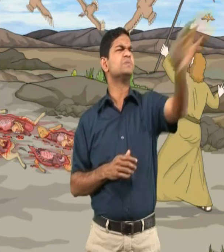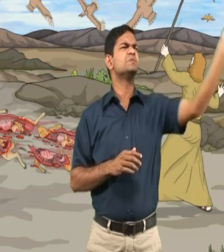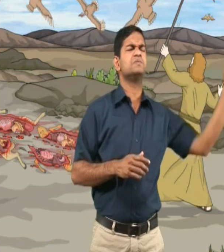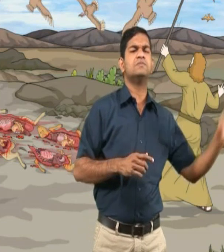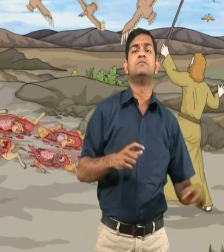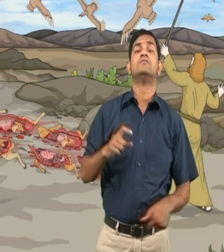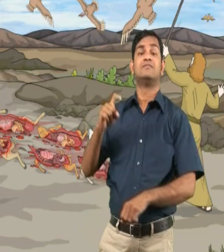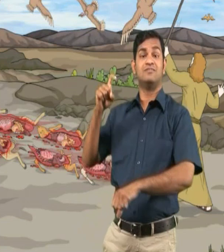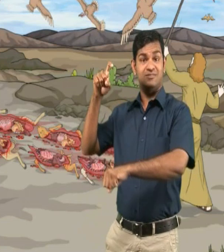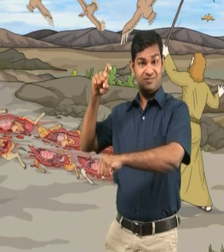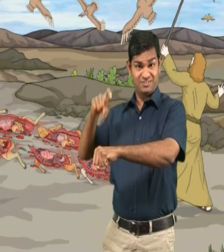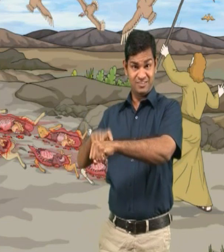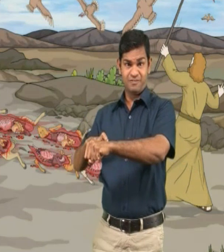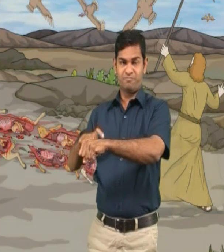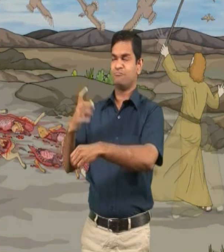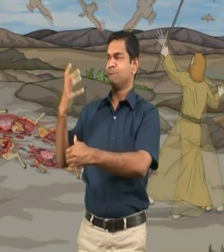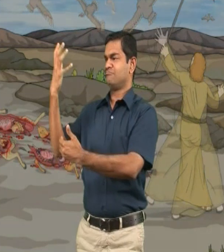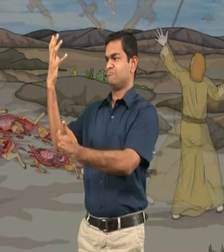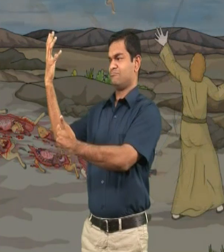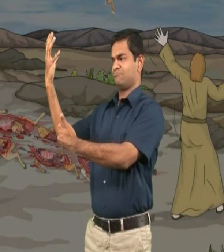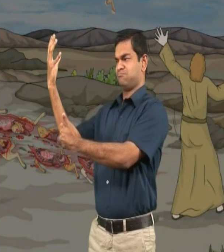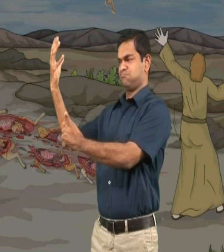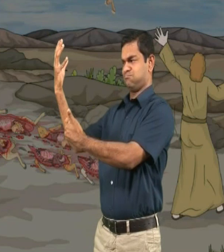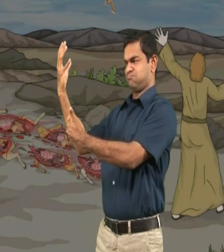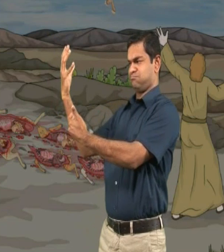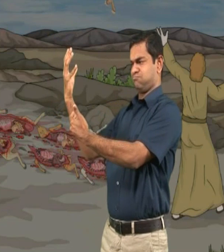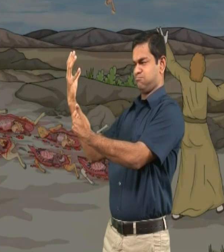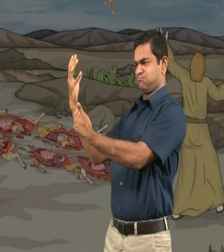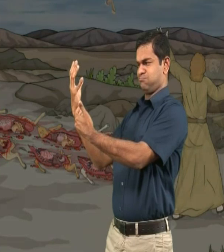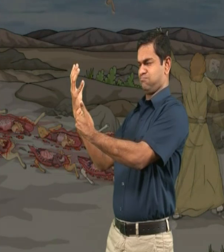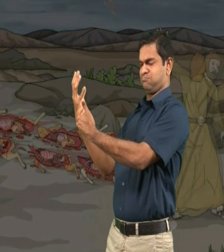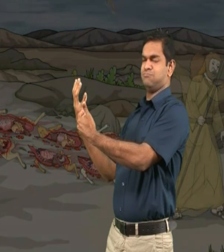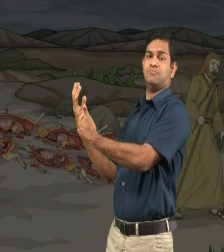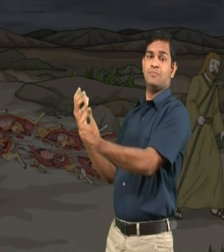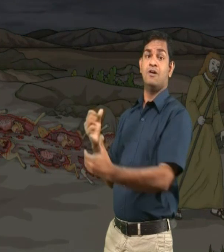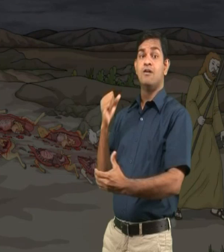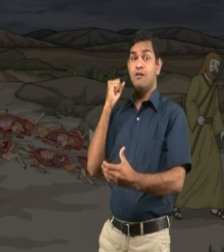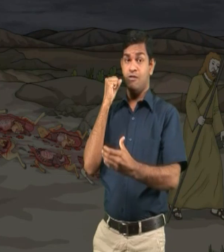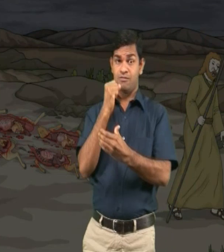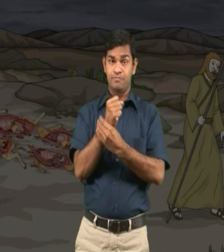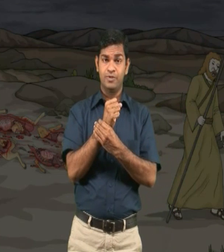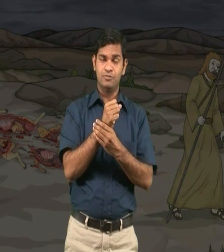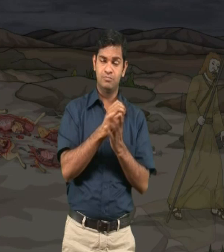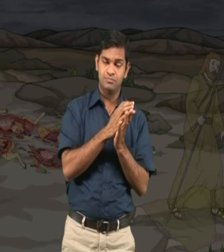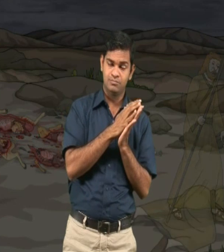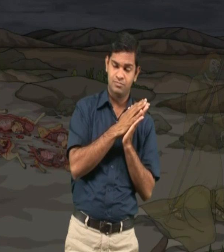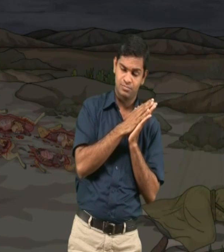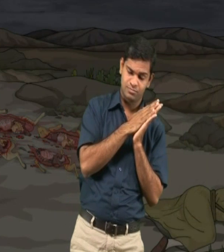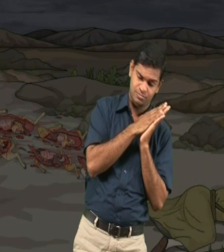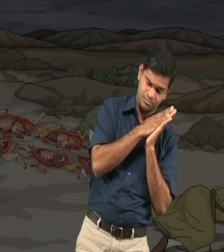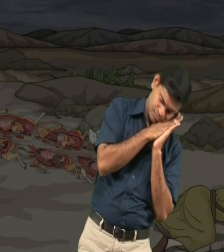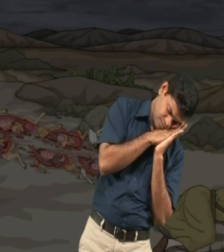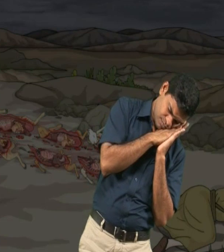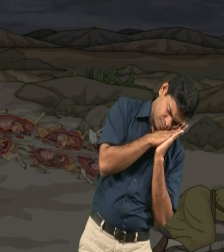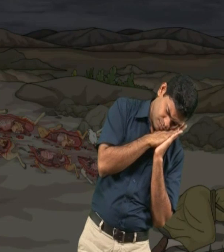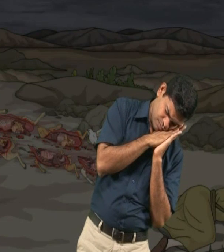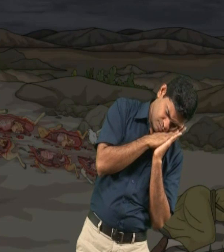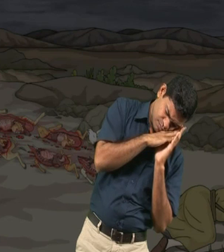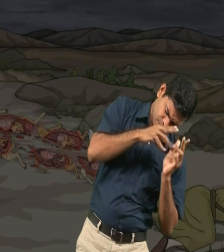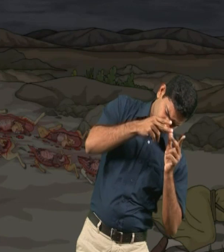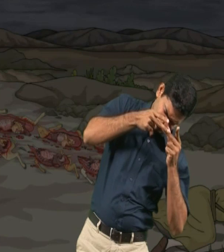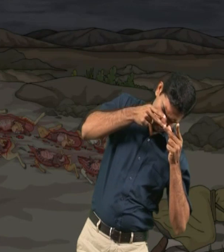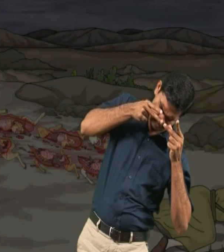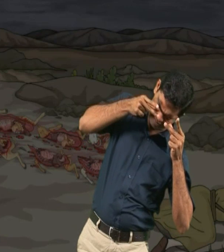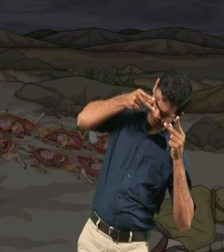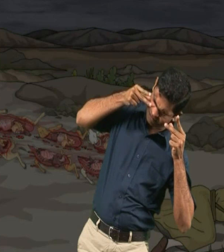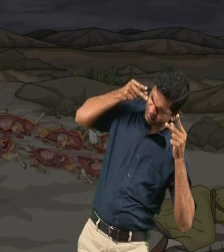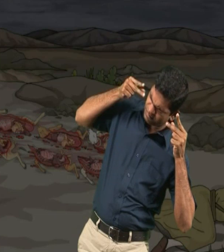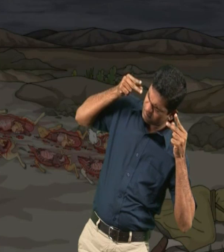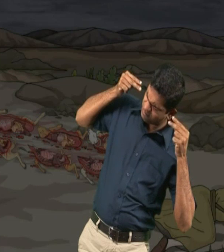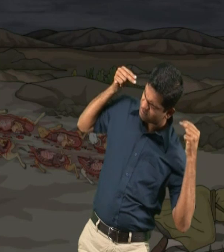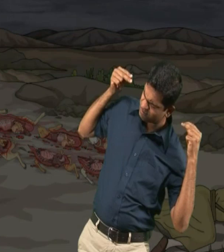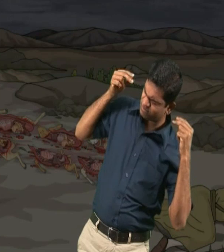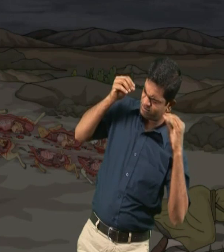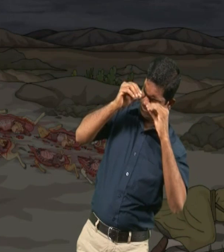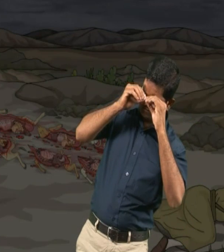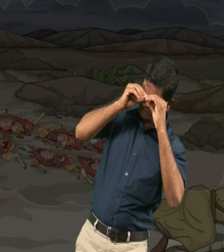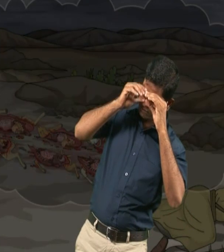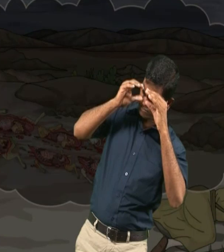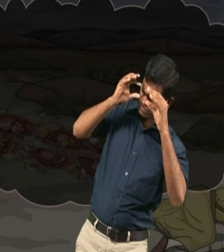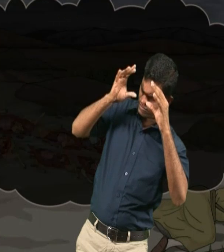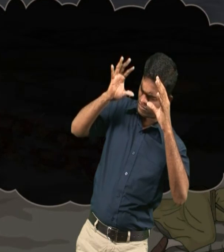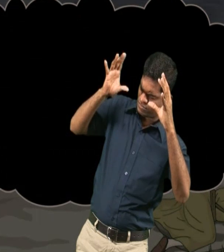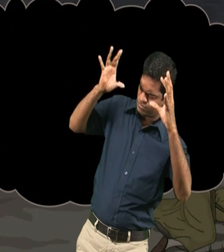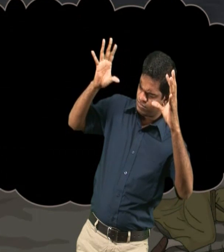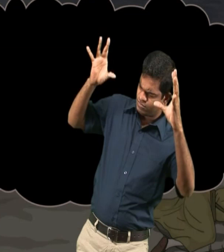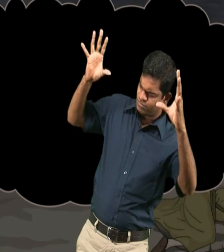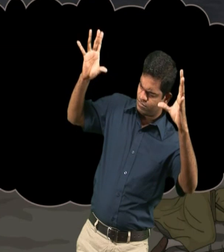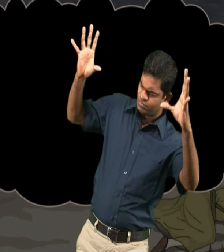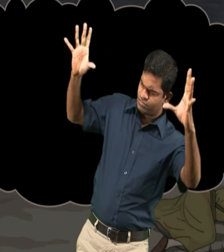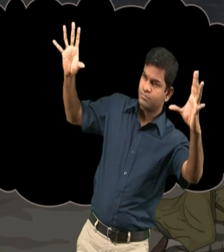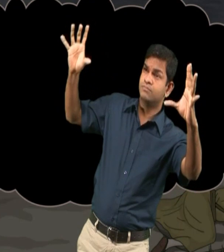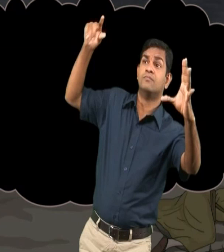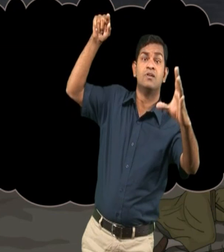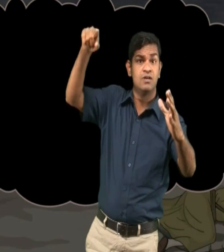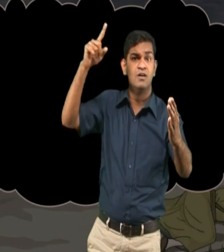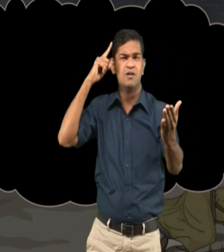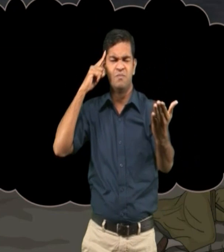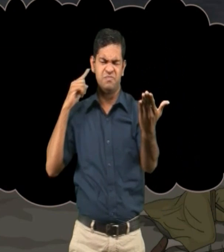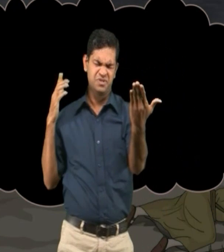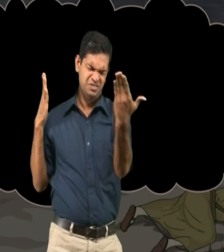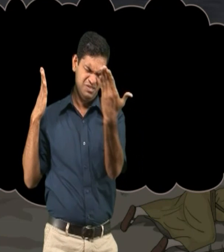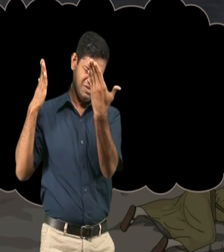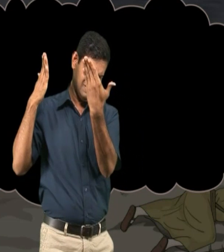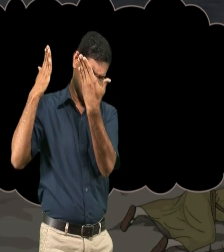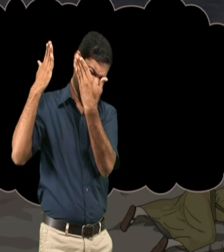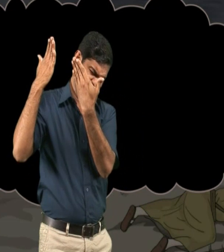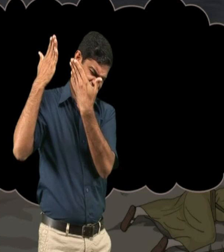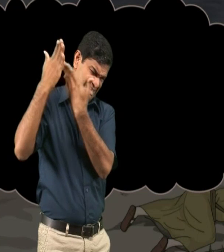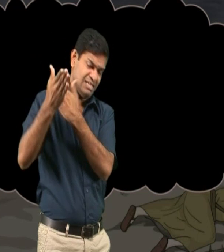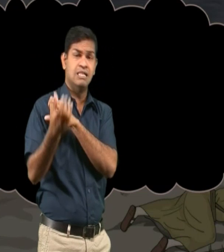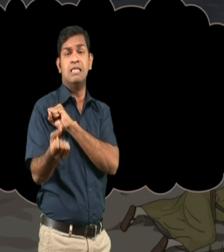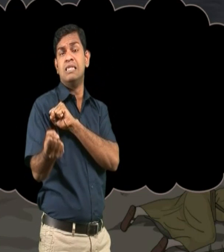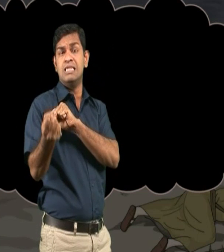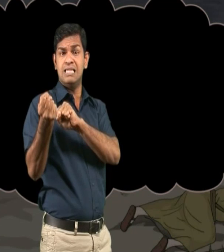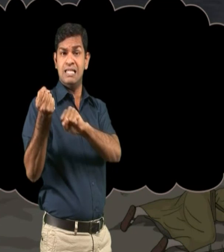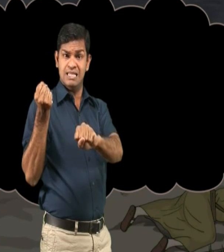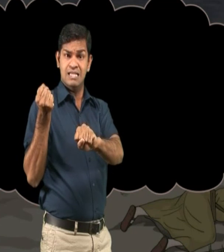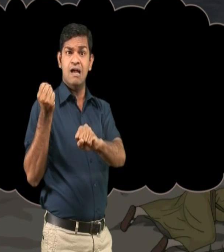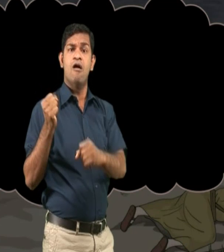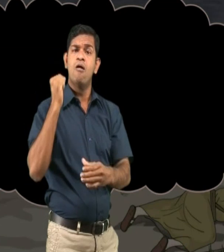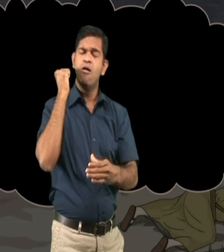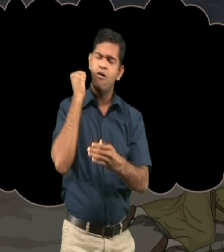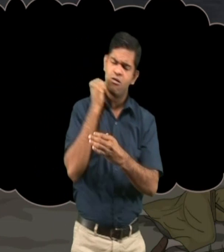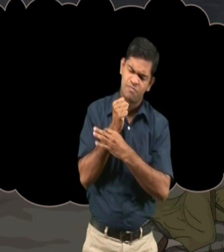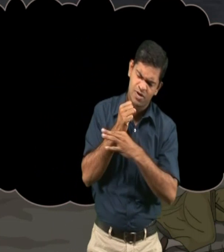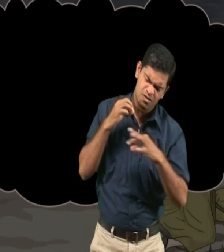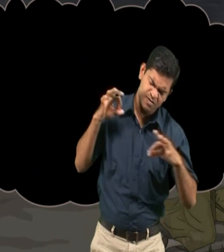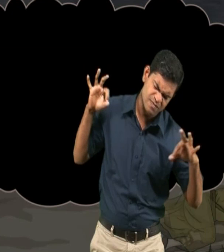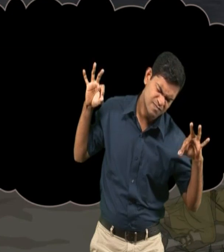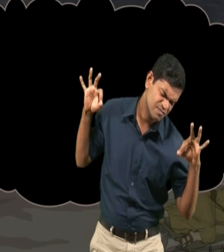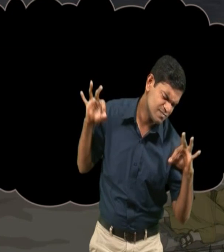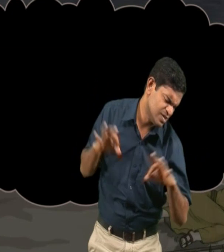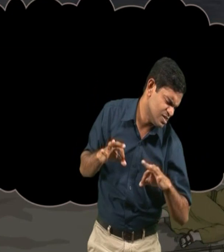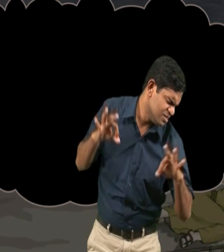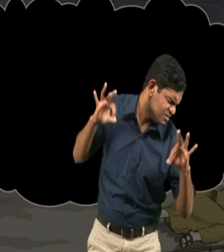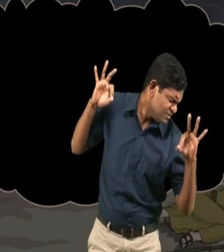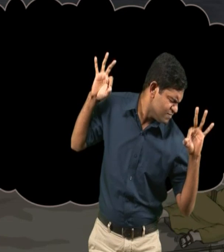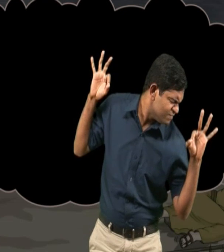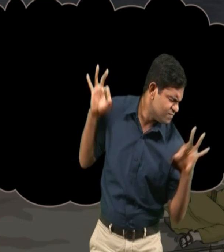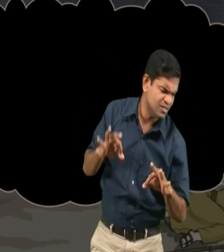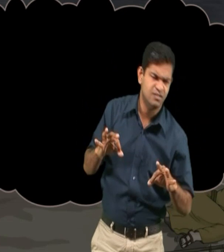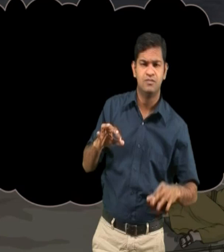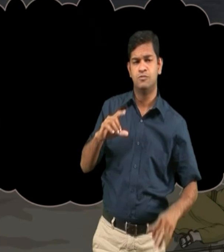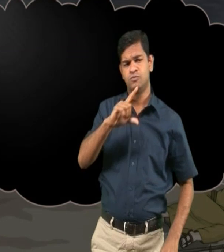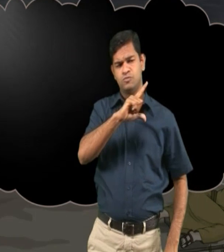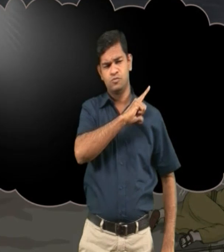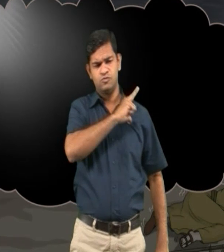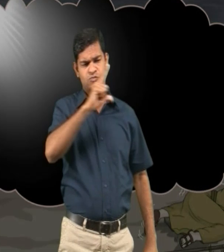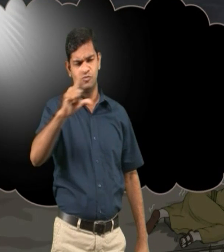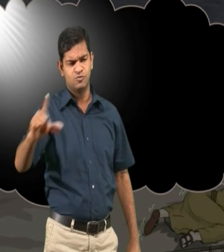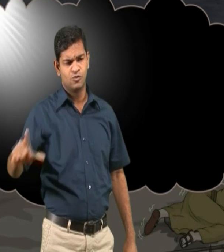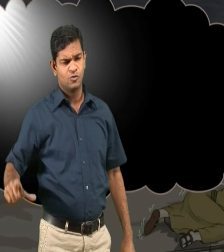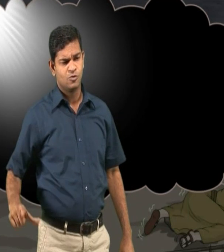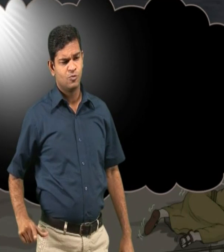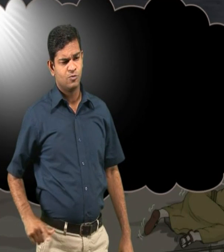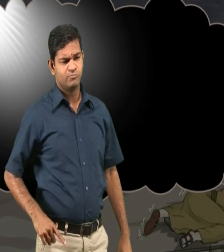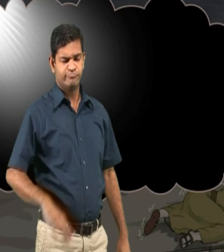As the sun was setting, Abram fell into a deep sleep, and suddenly great terror and darkness overwhelmed him.